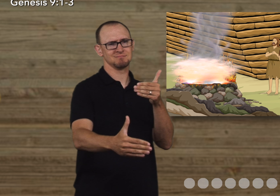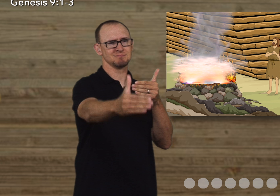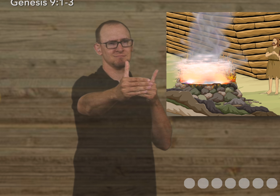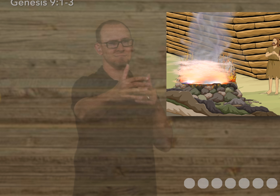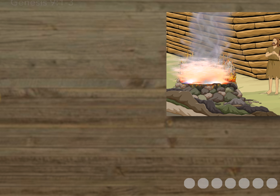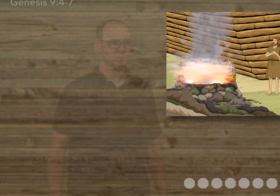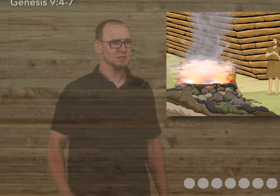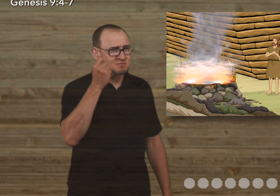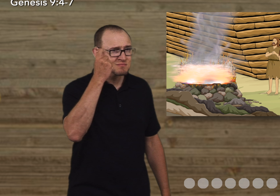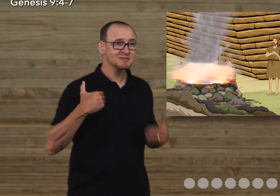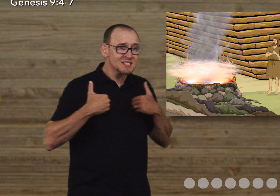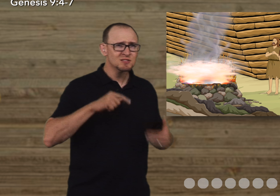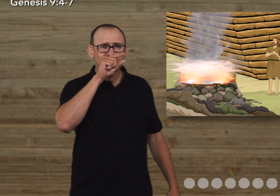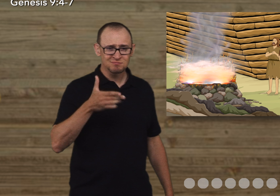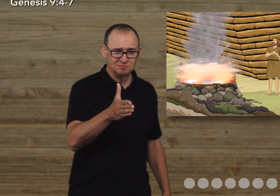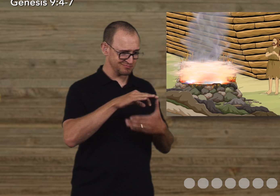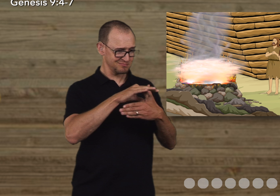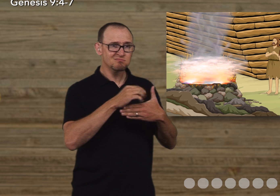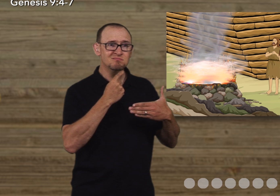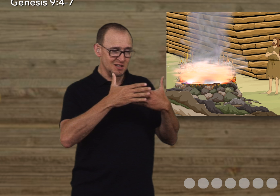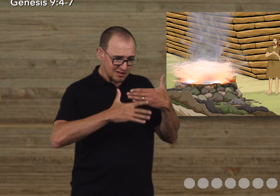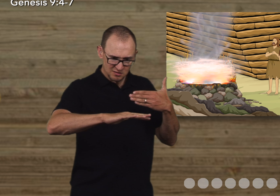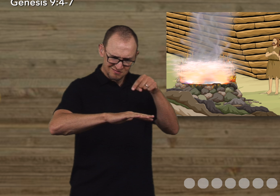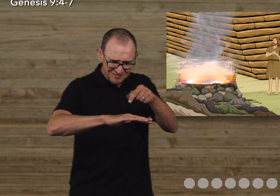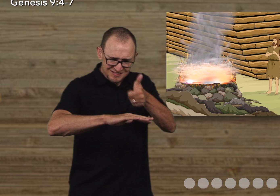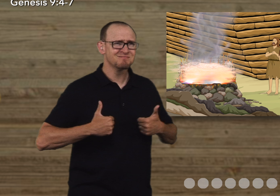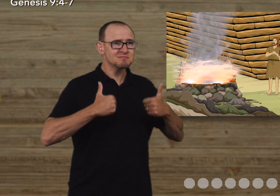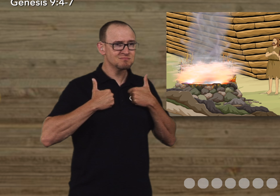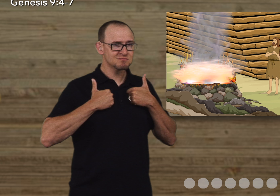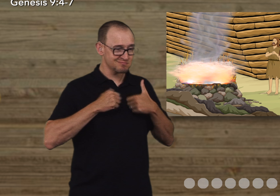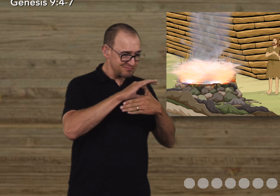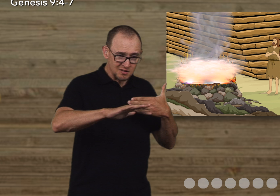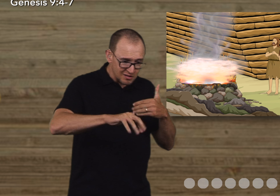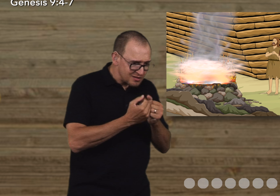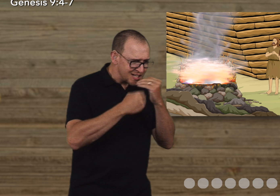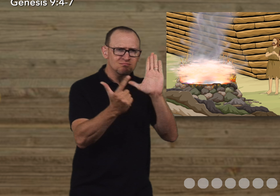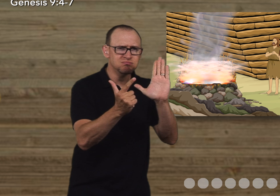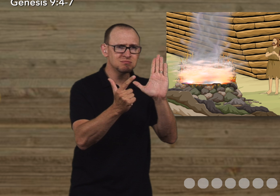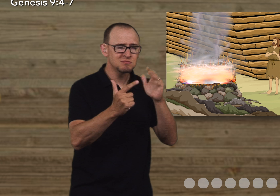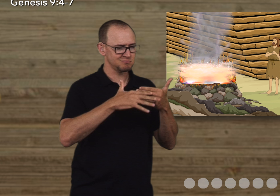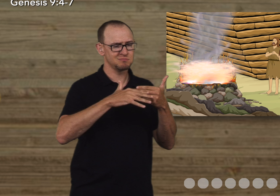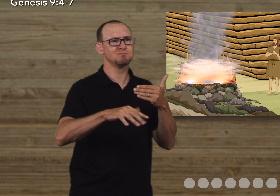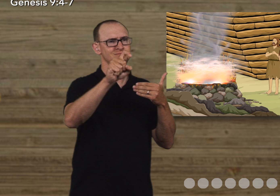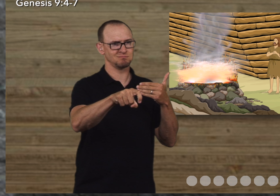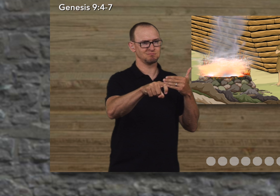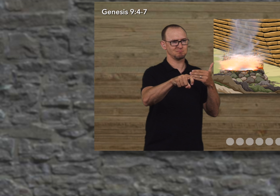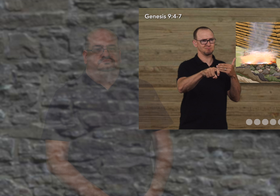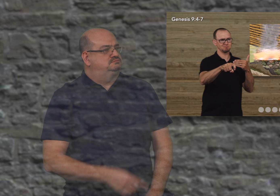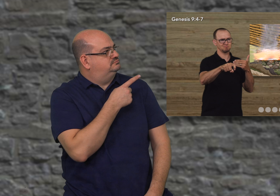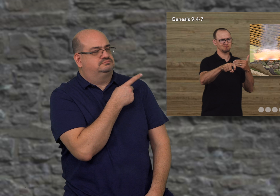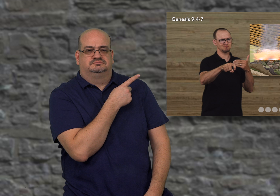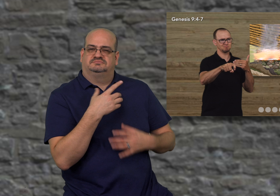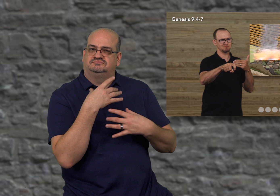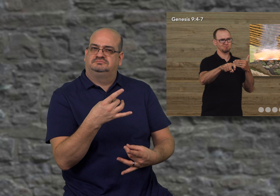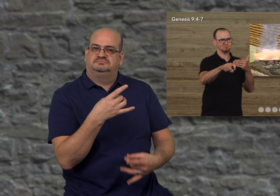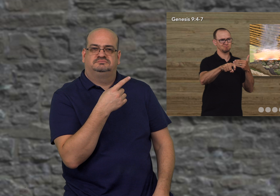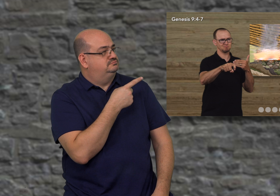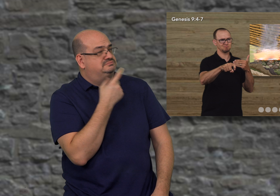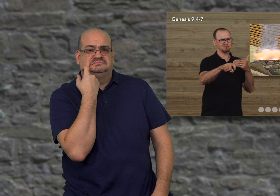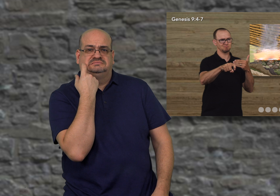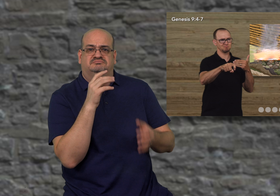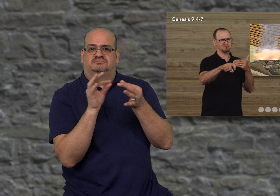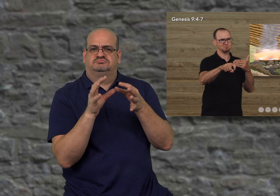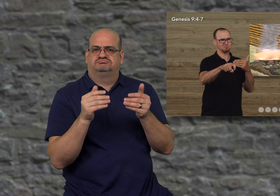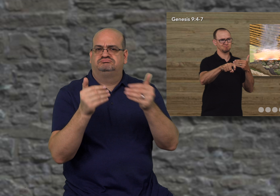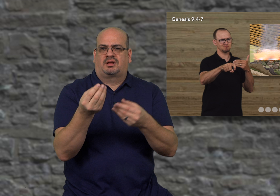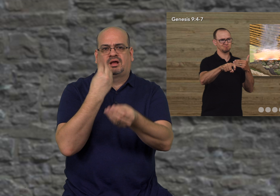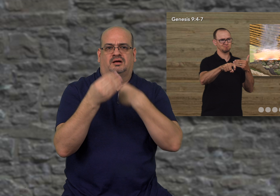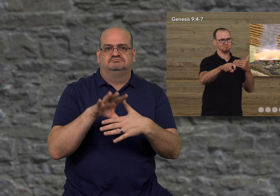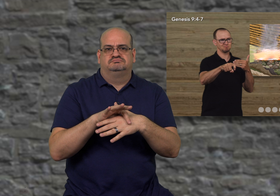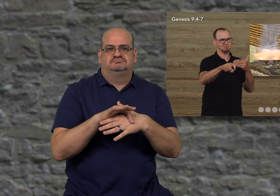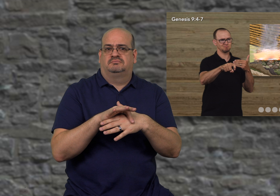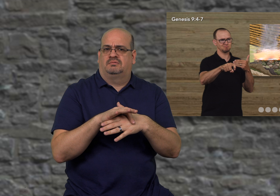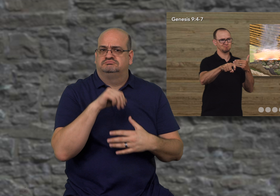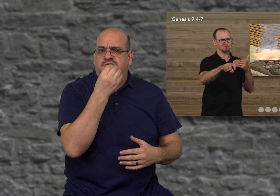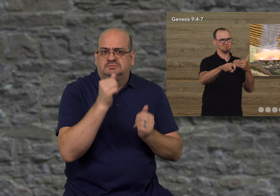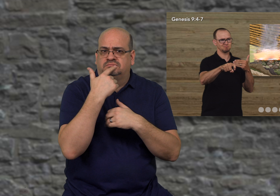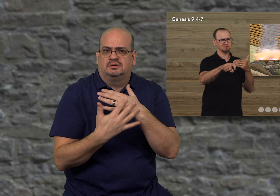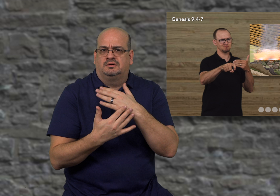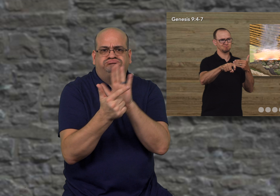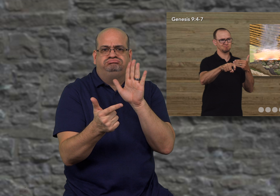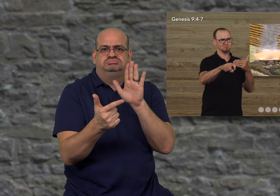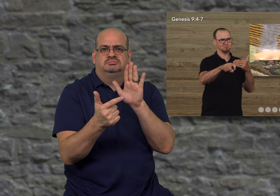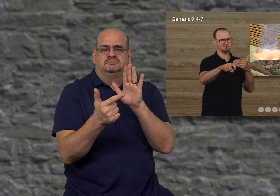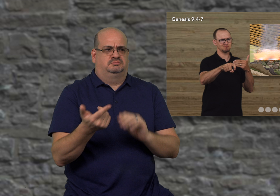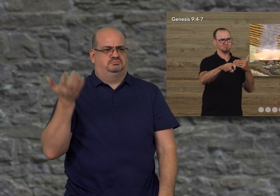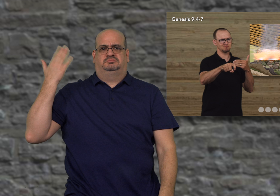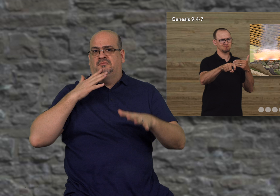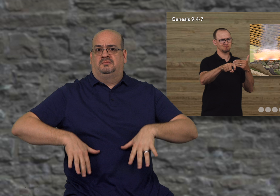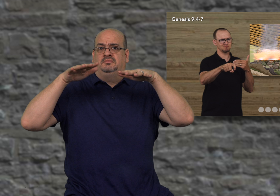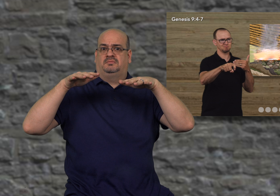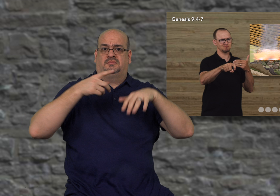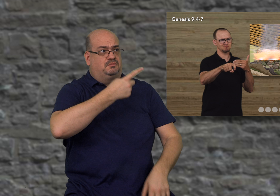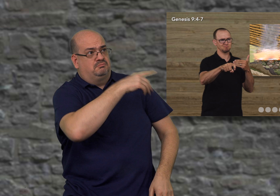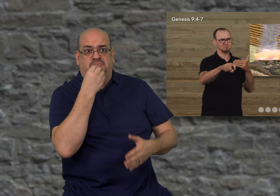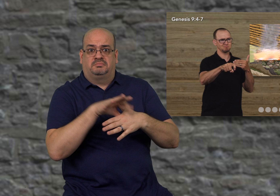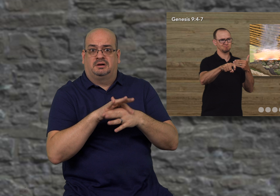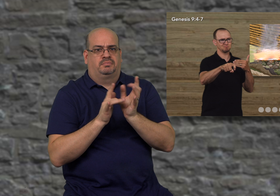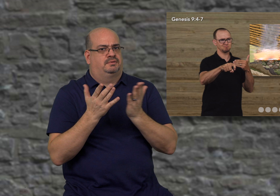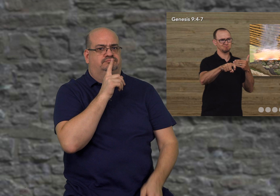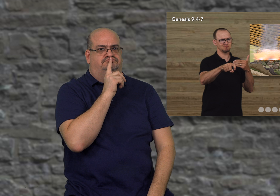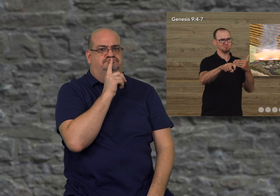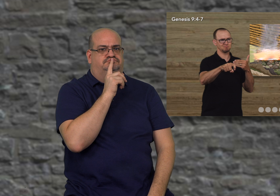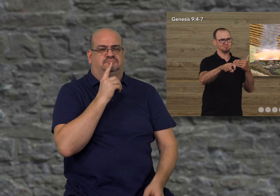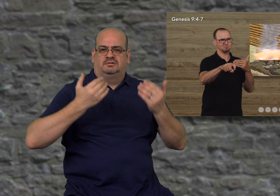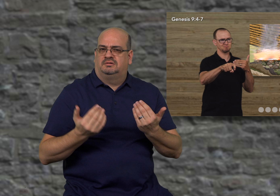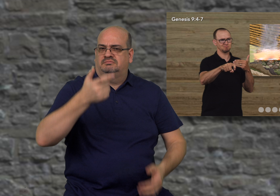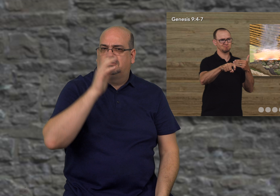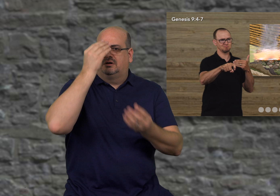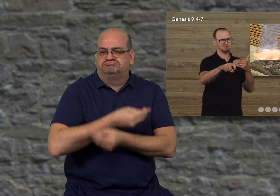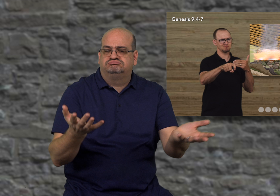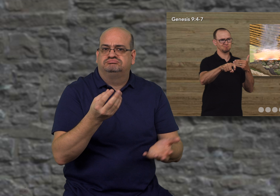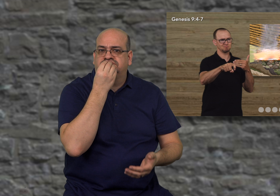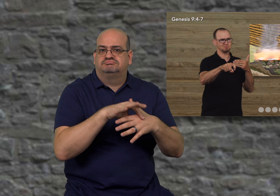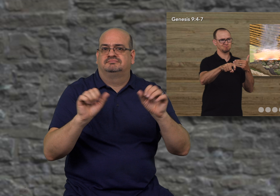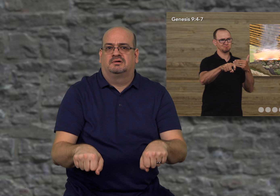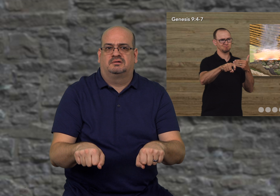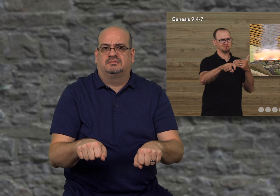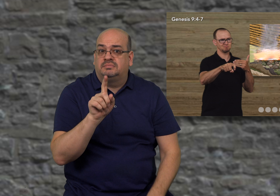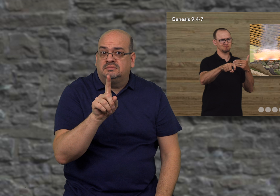But you must not eat meat with its lifeblood still in it.